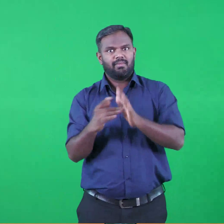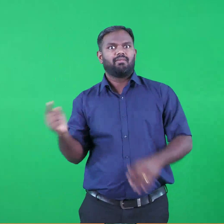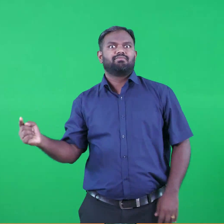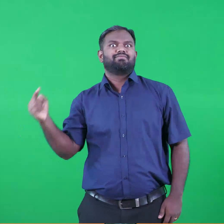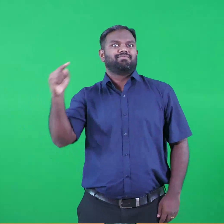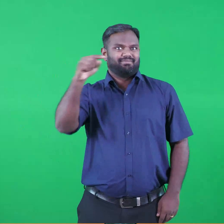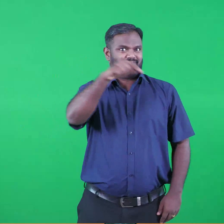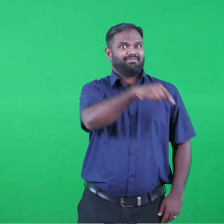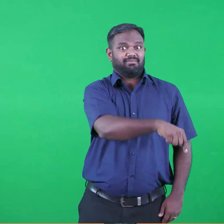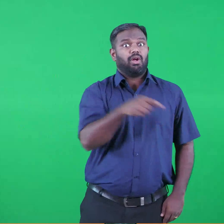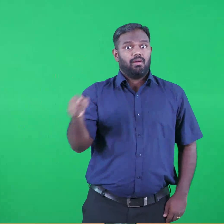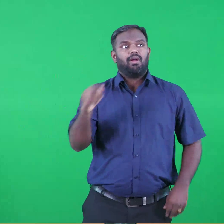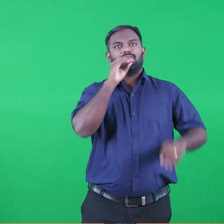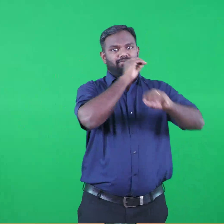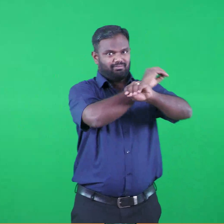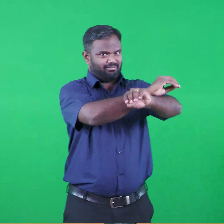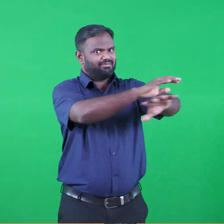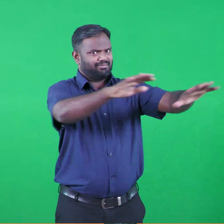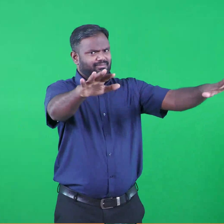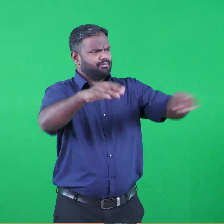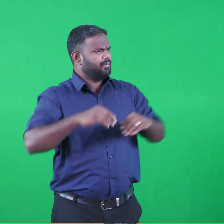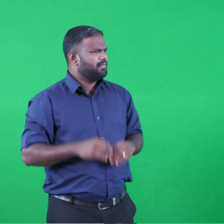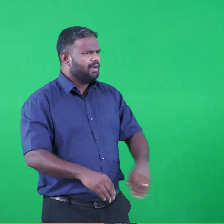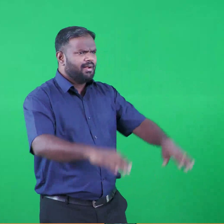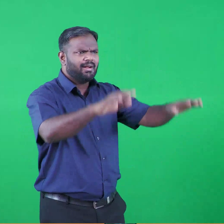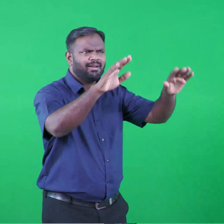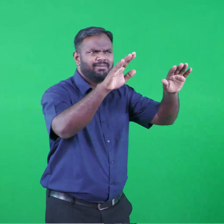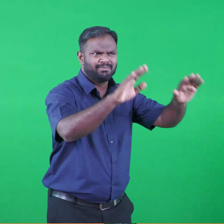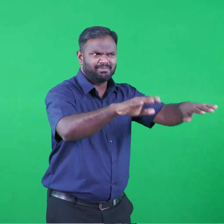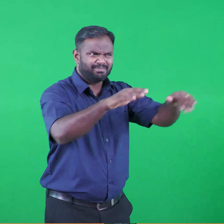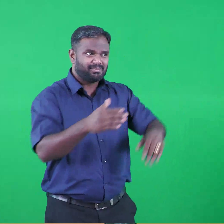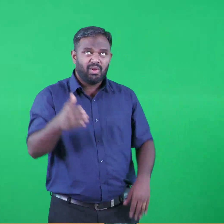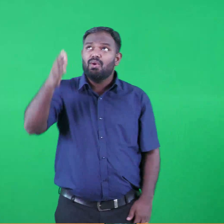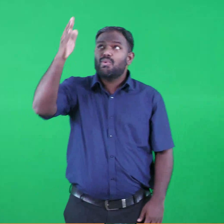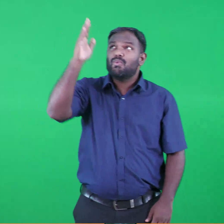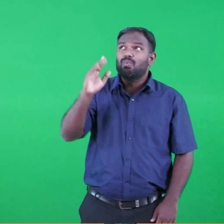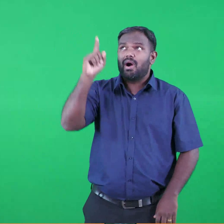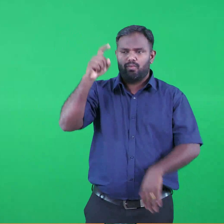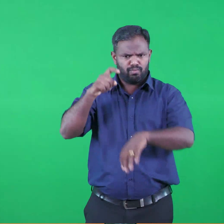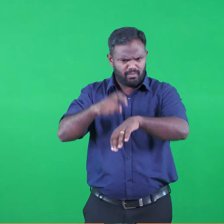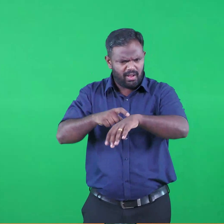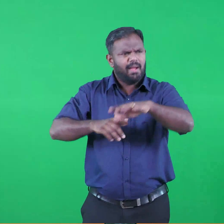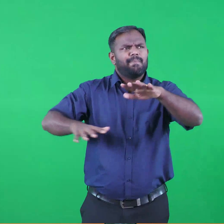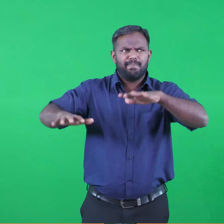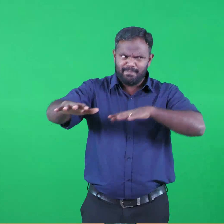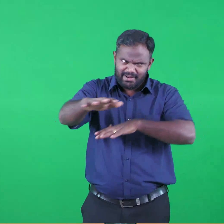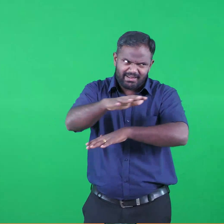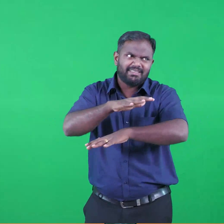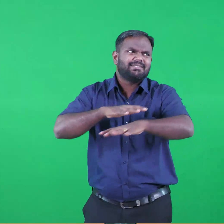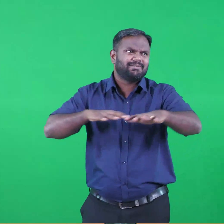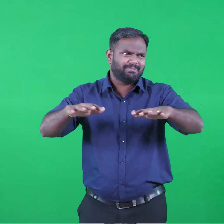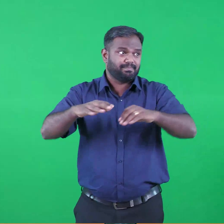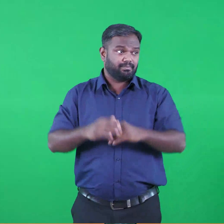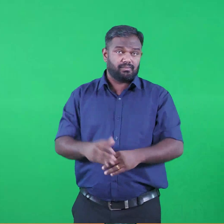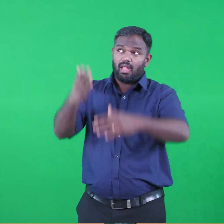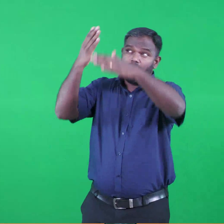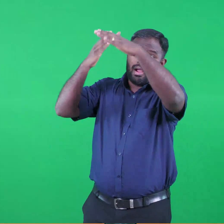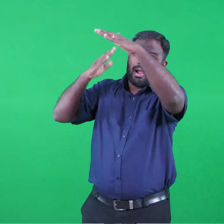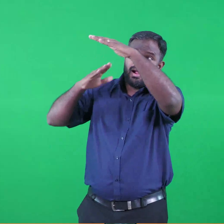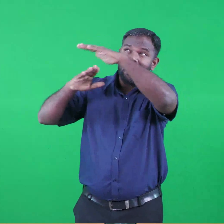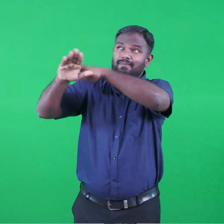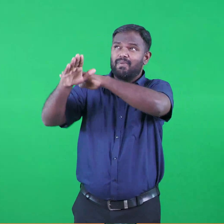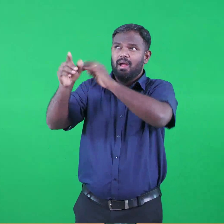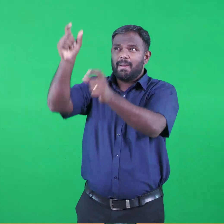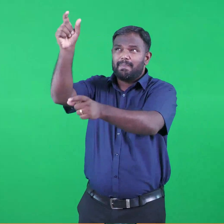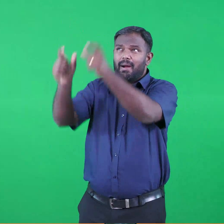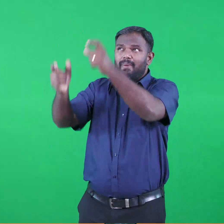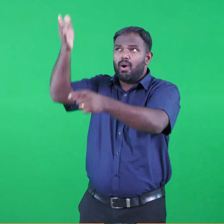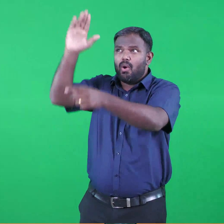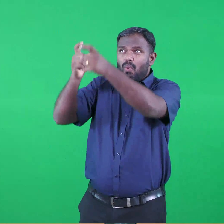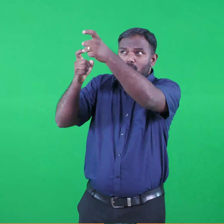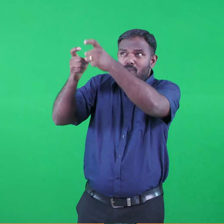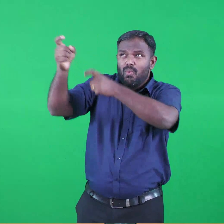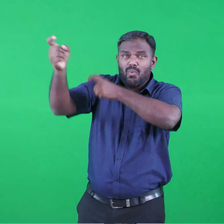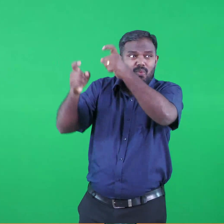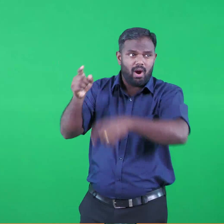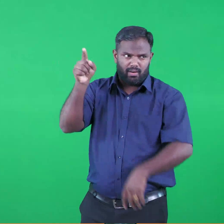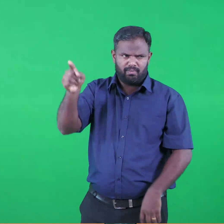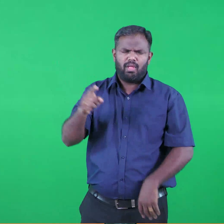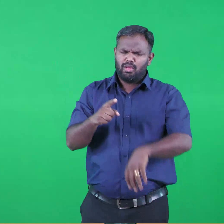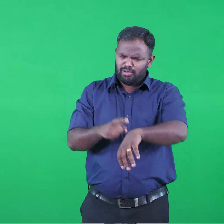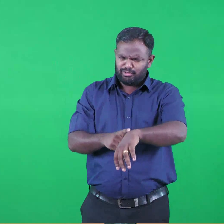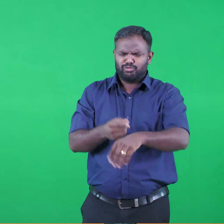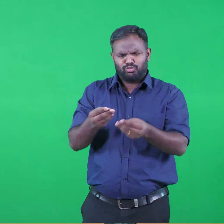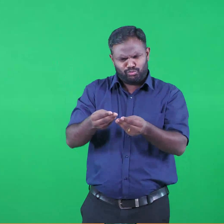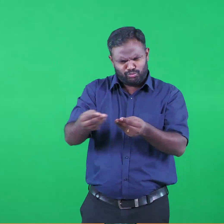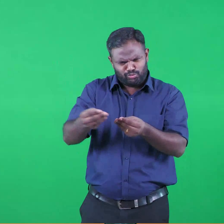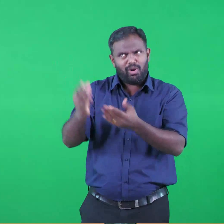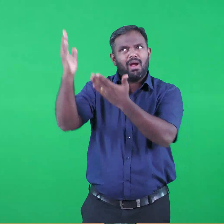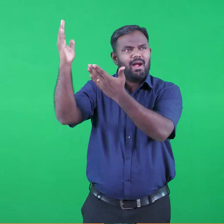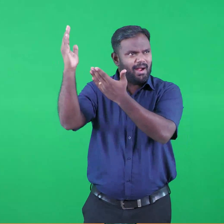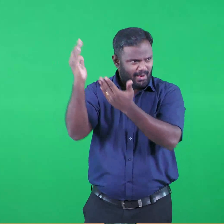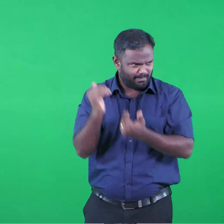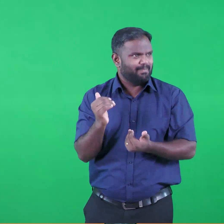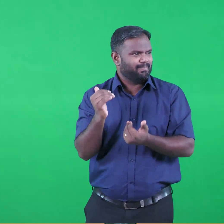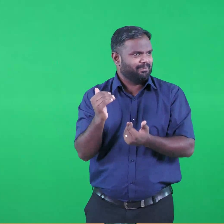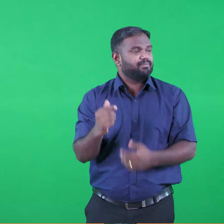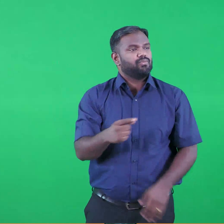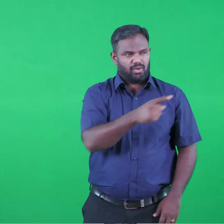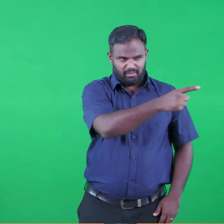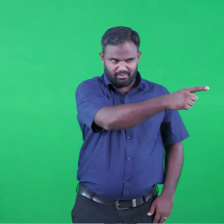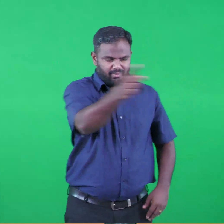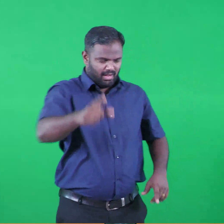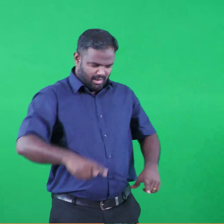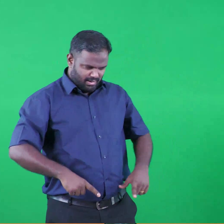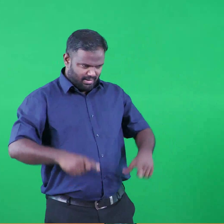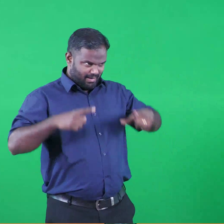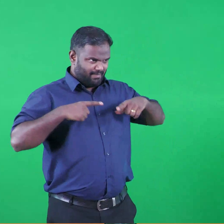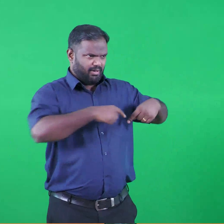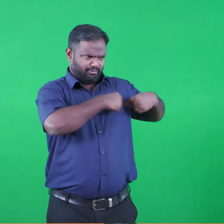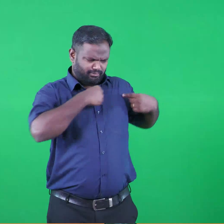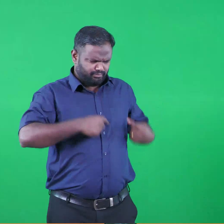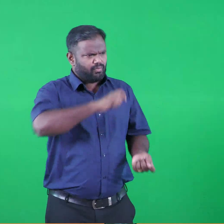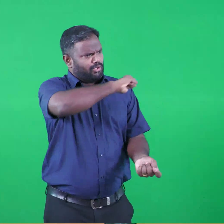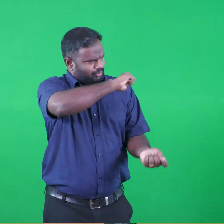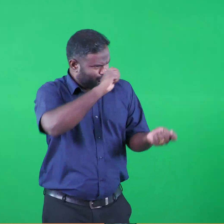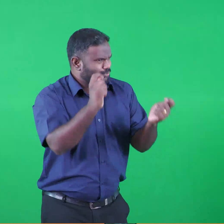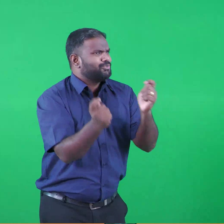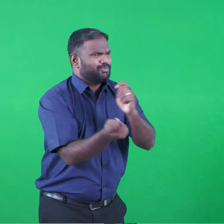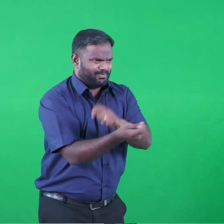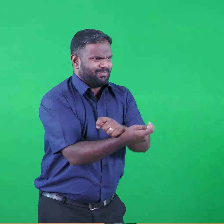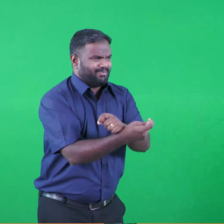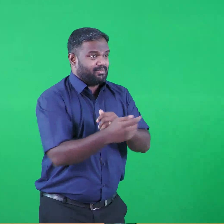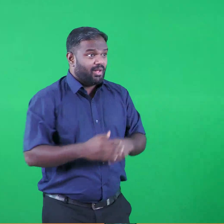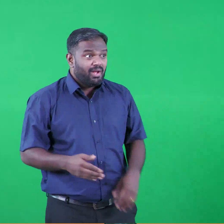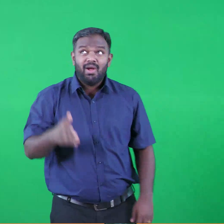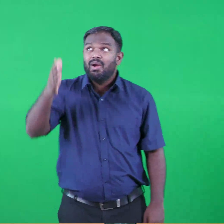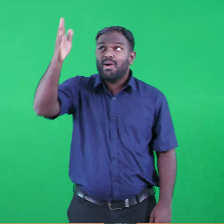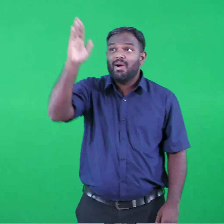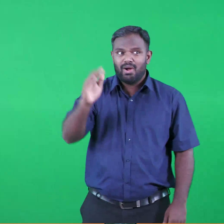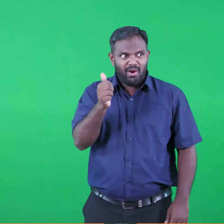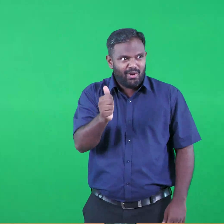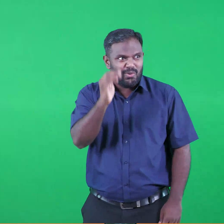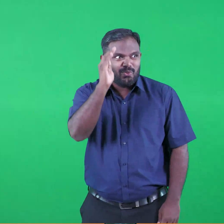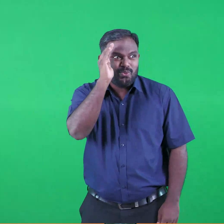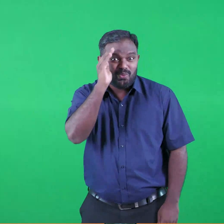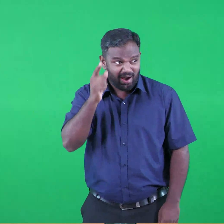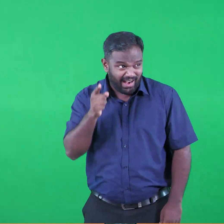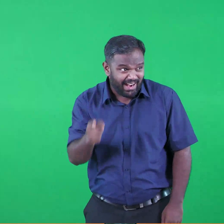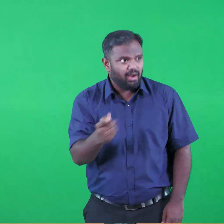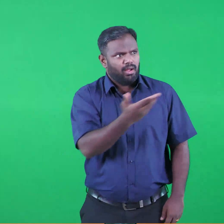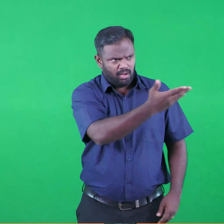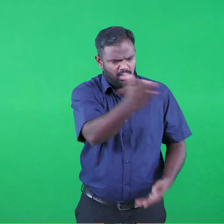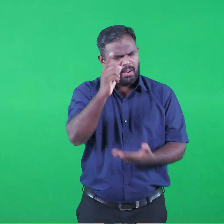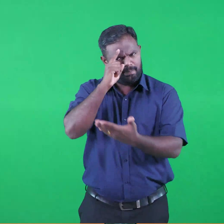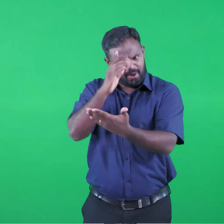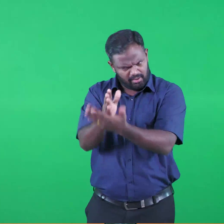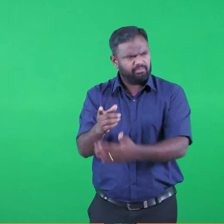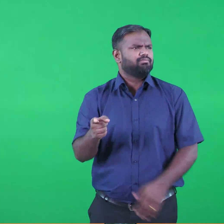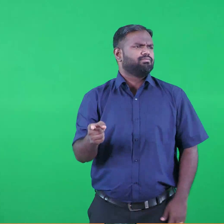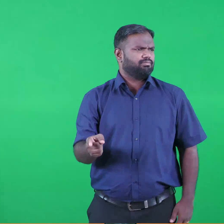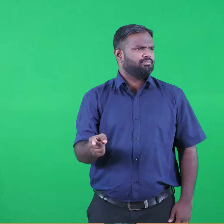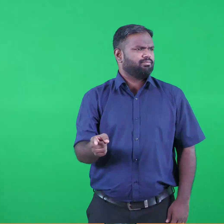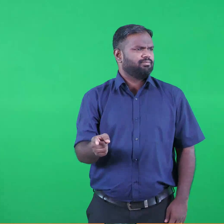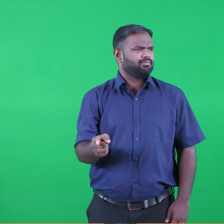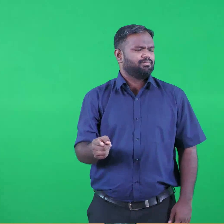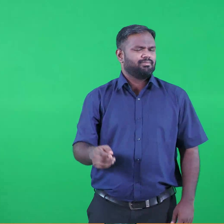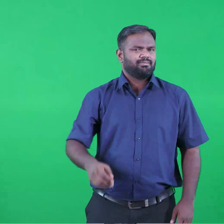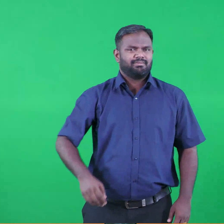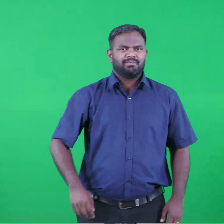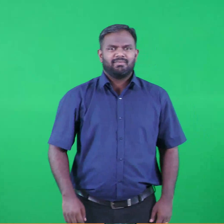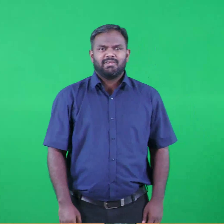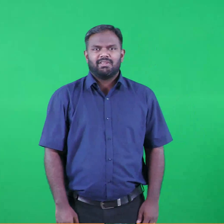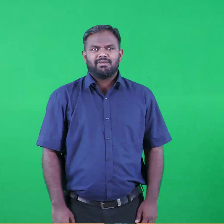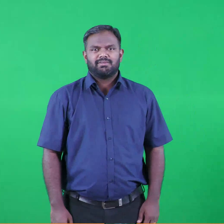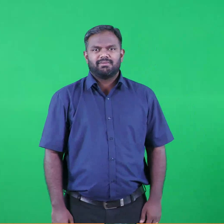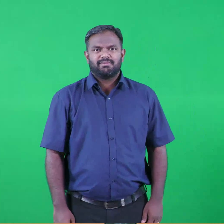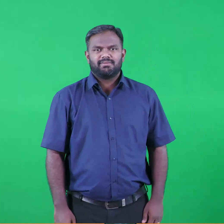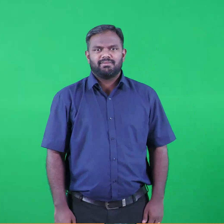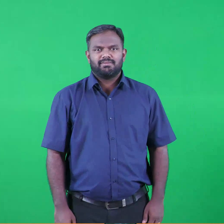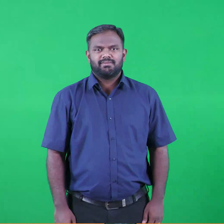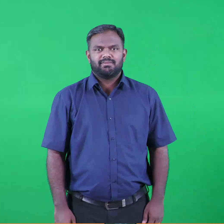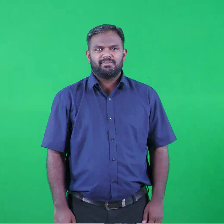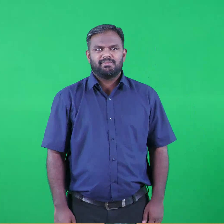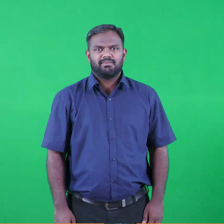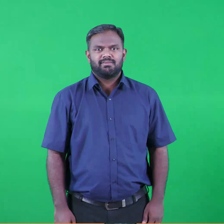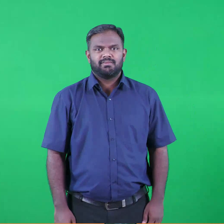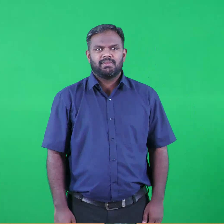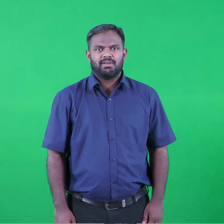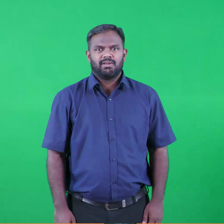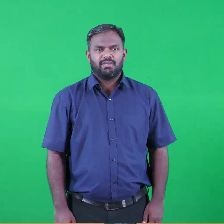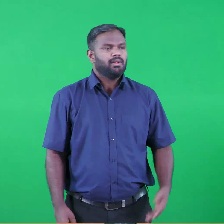"The time is fulfilled," He said, "and the kingdom of God is near. Repent and believe in the gospel!"